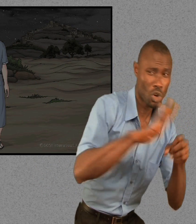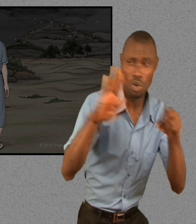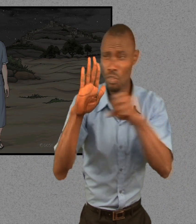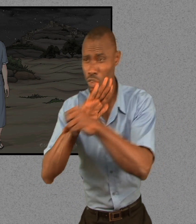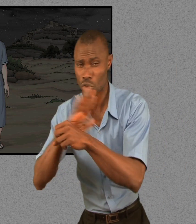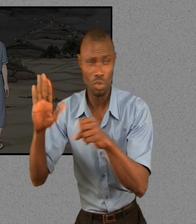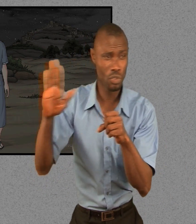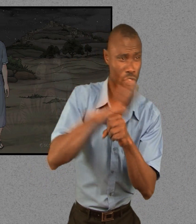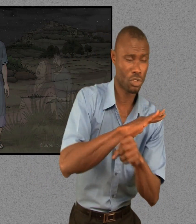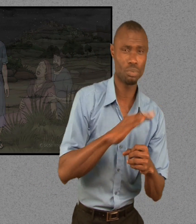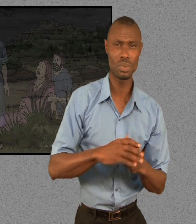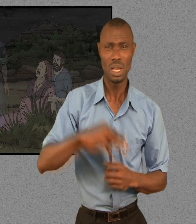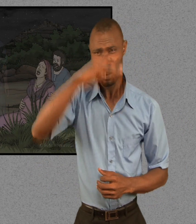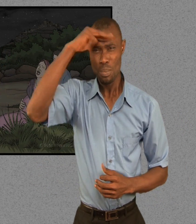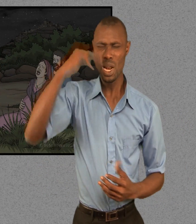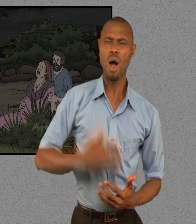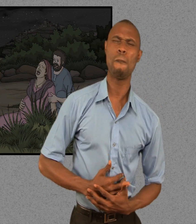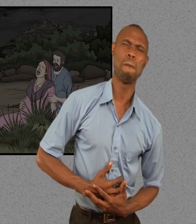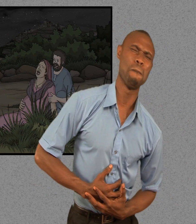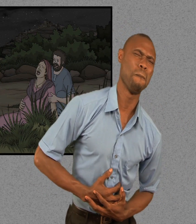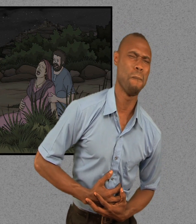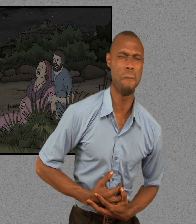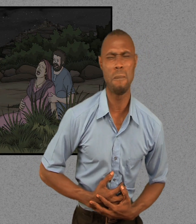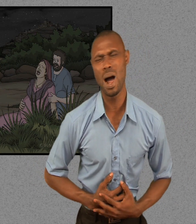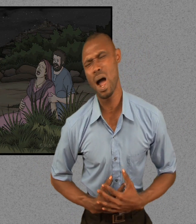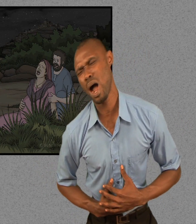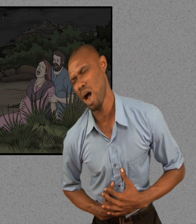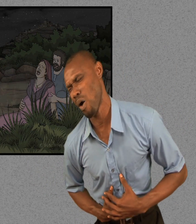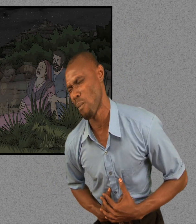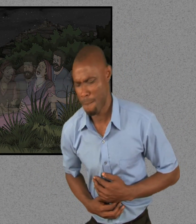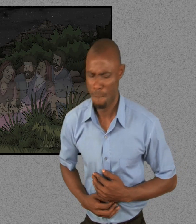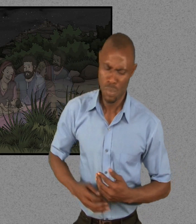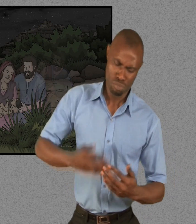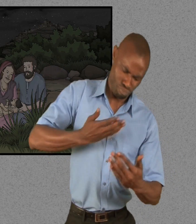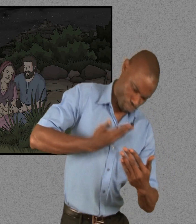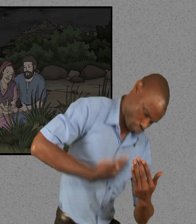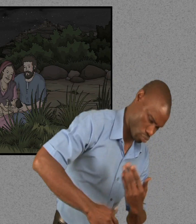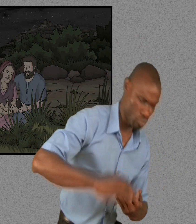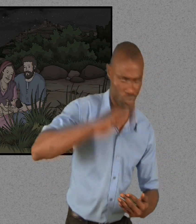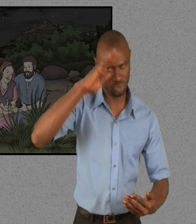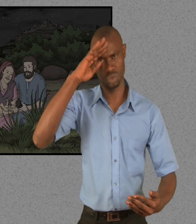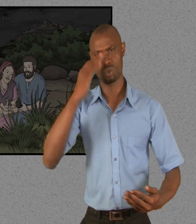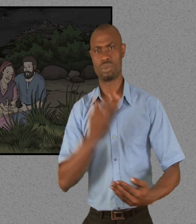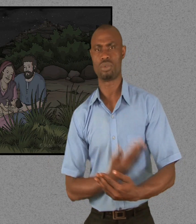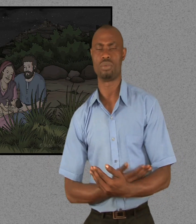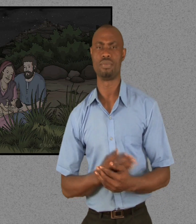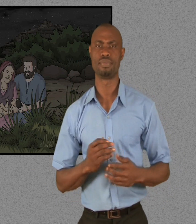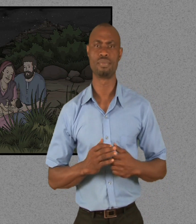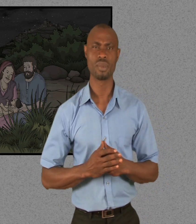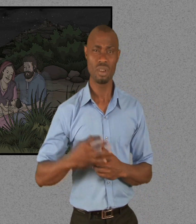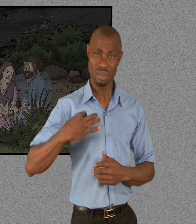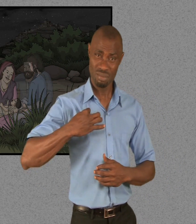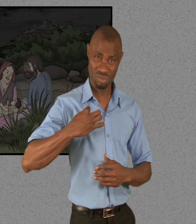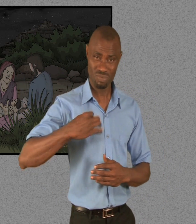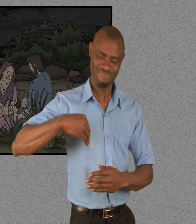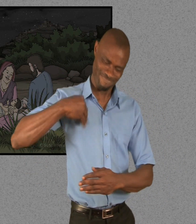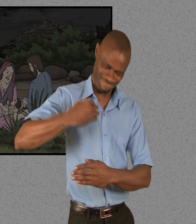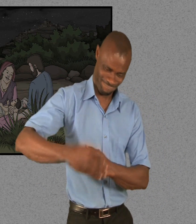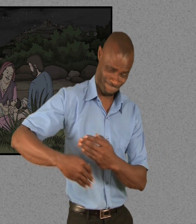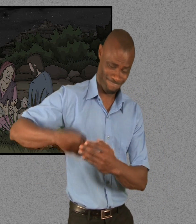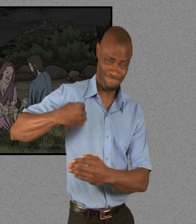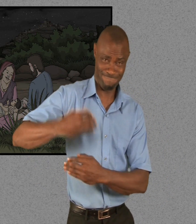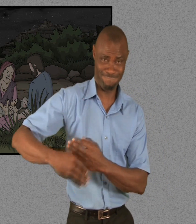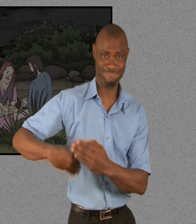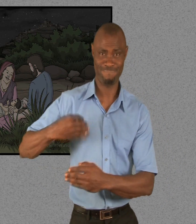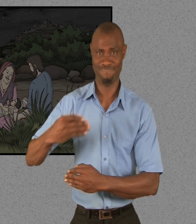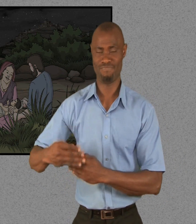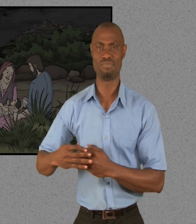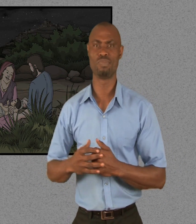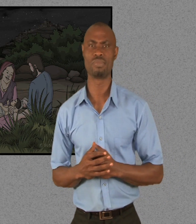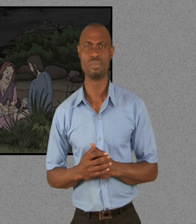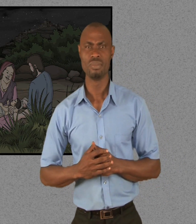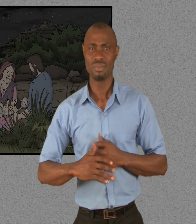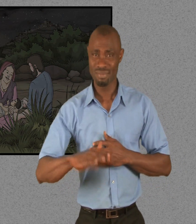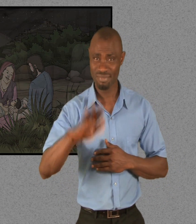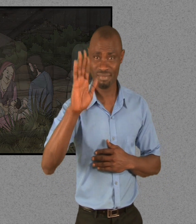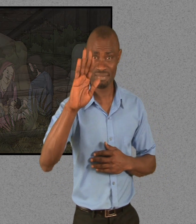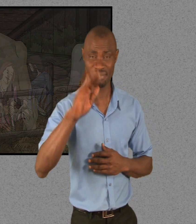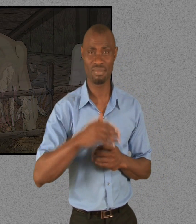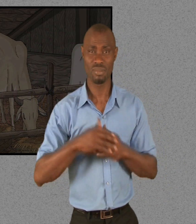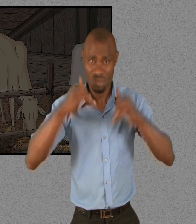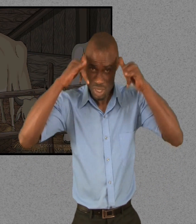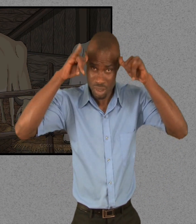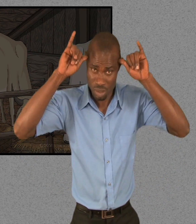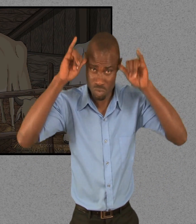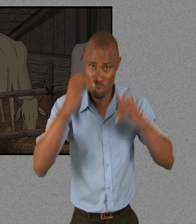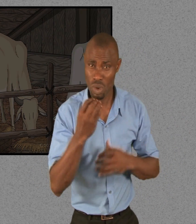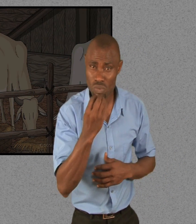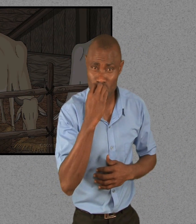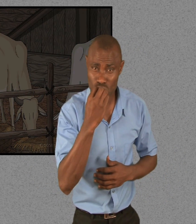And she gave birth to her firstborn, a Son.